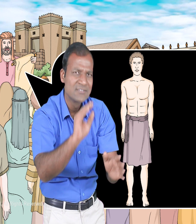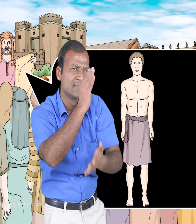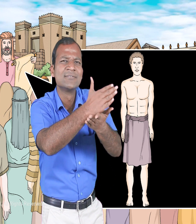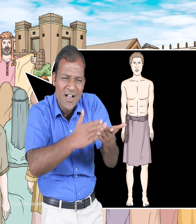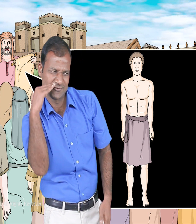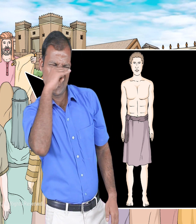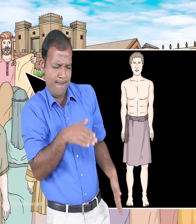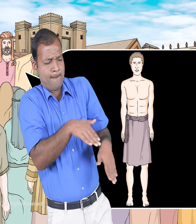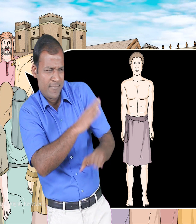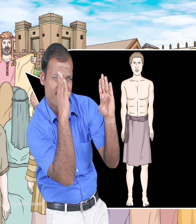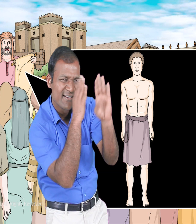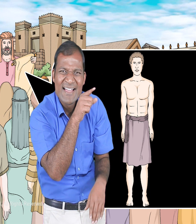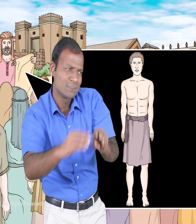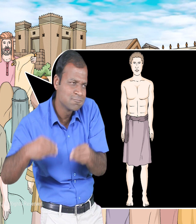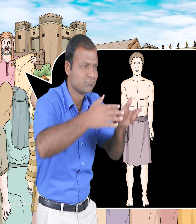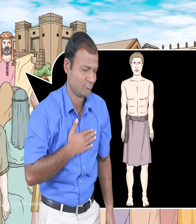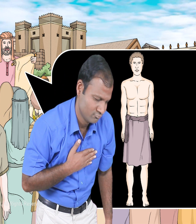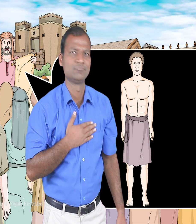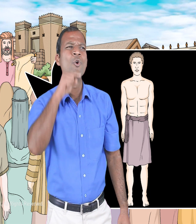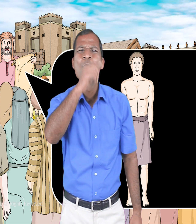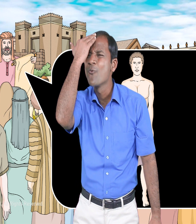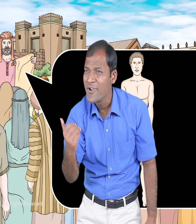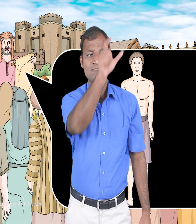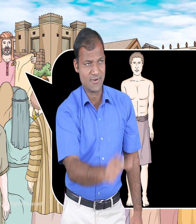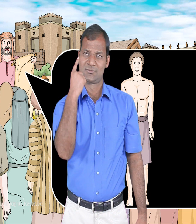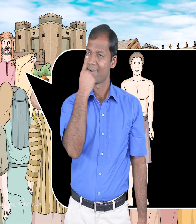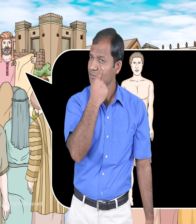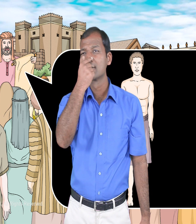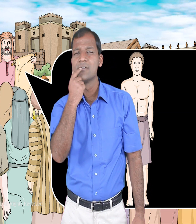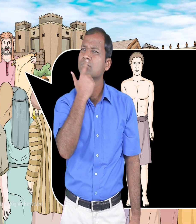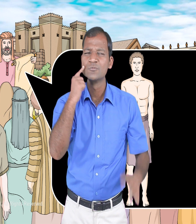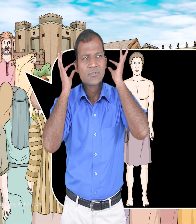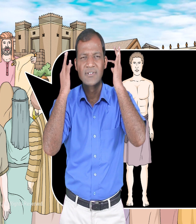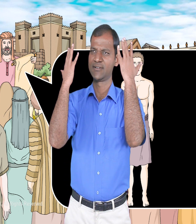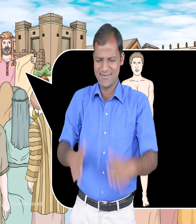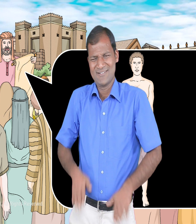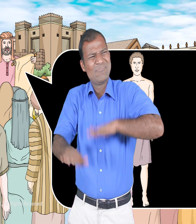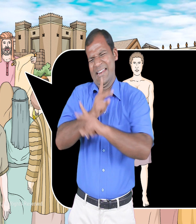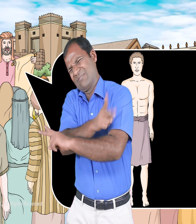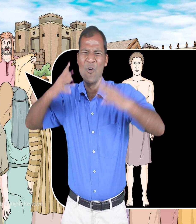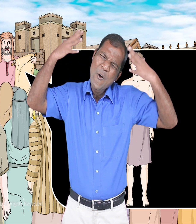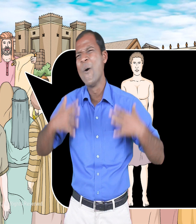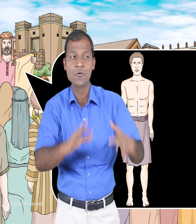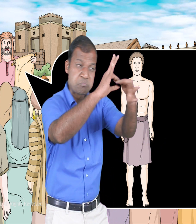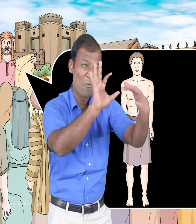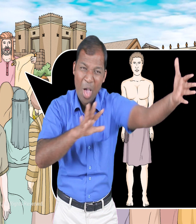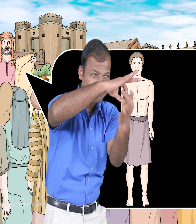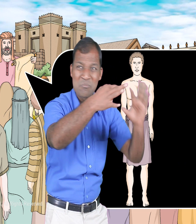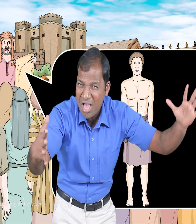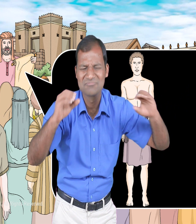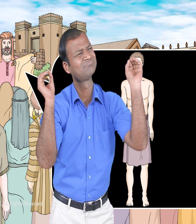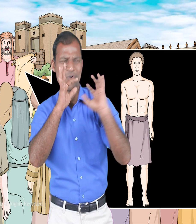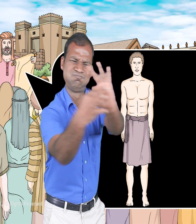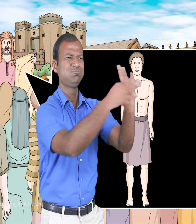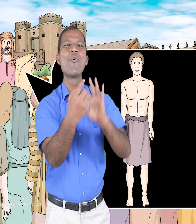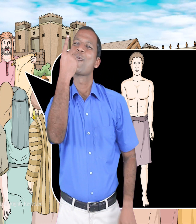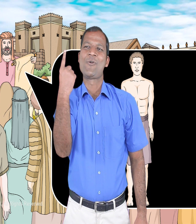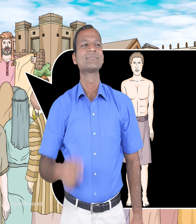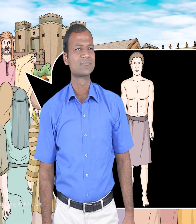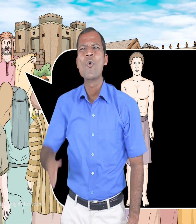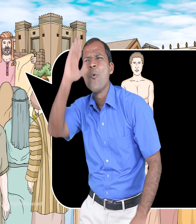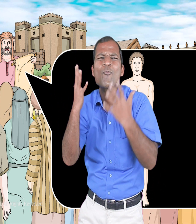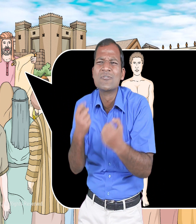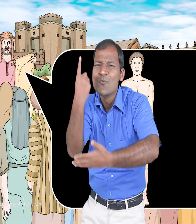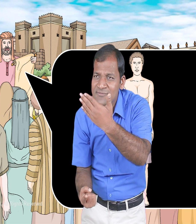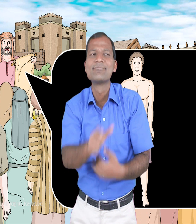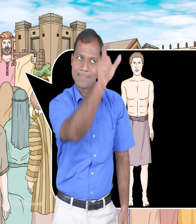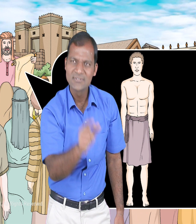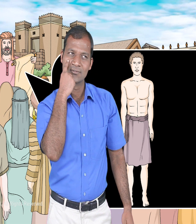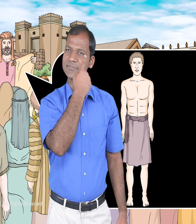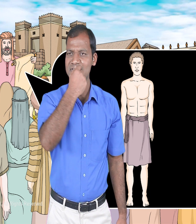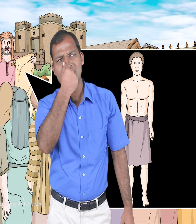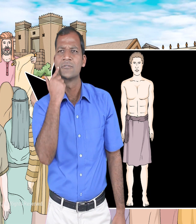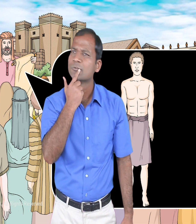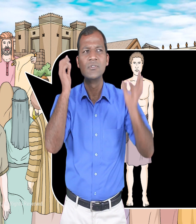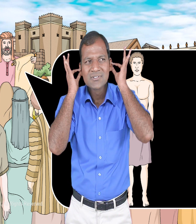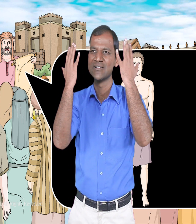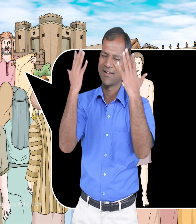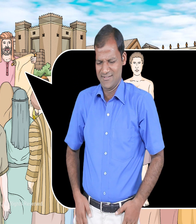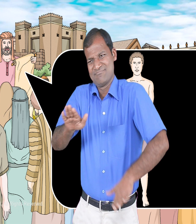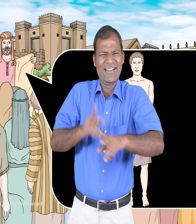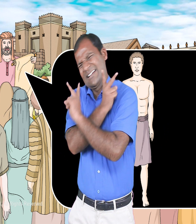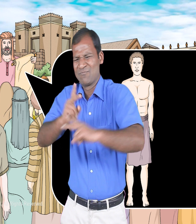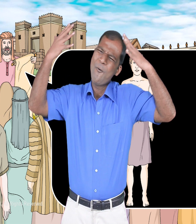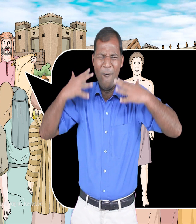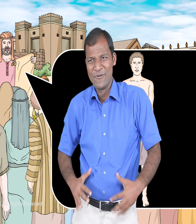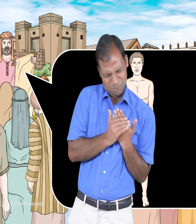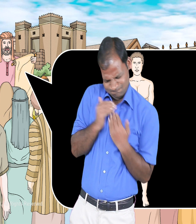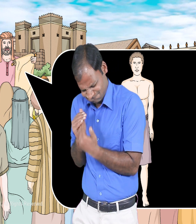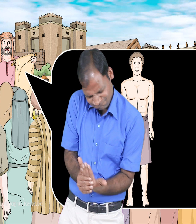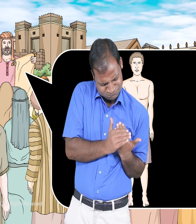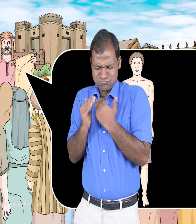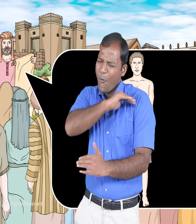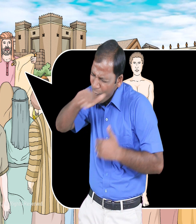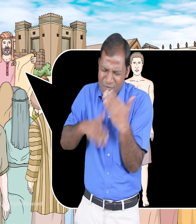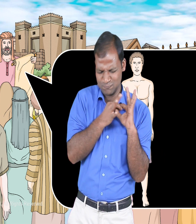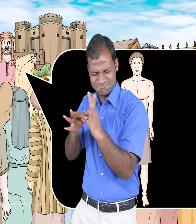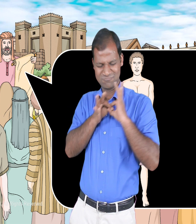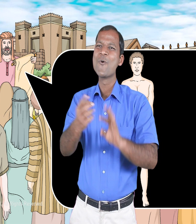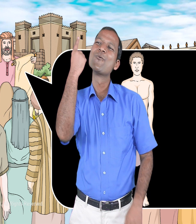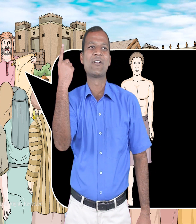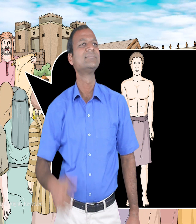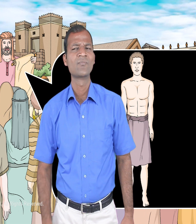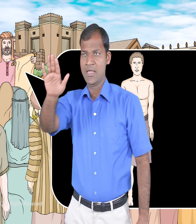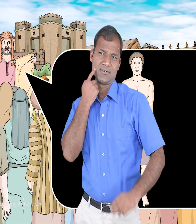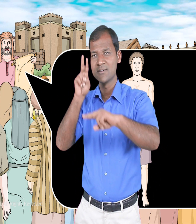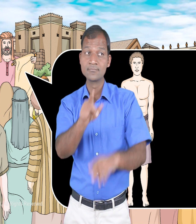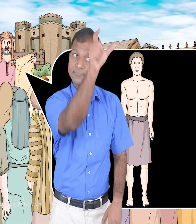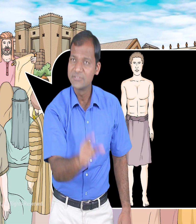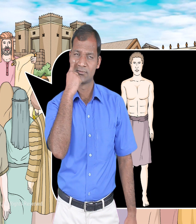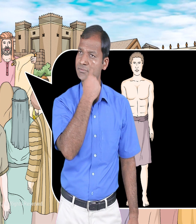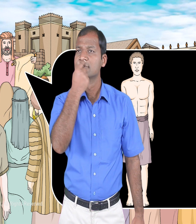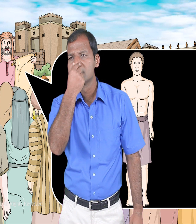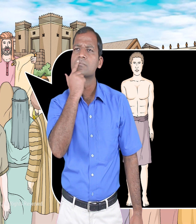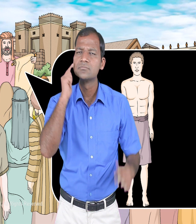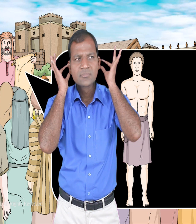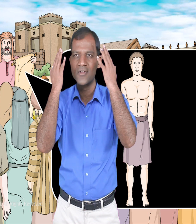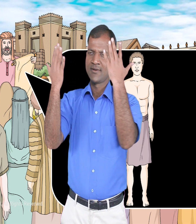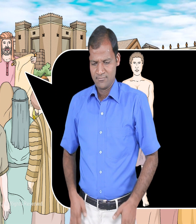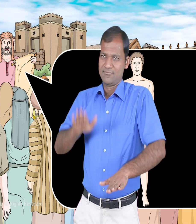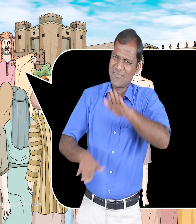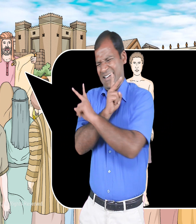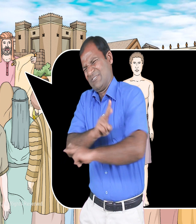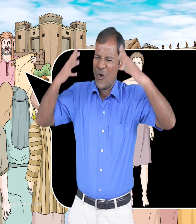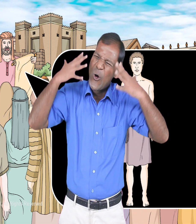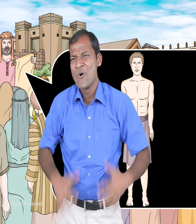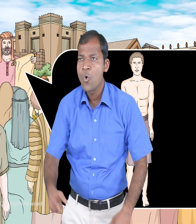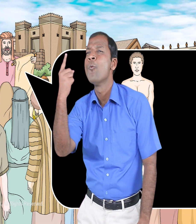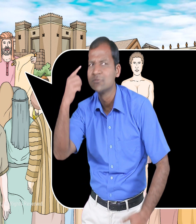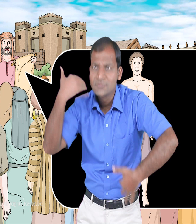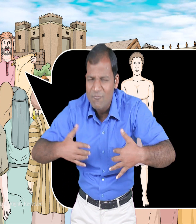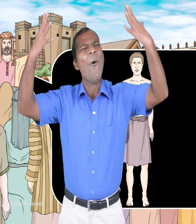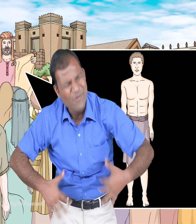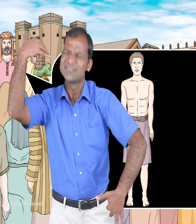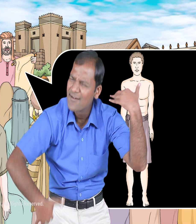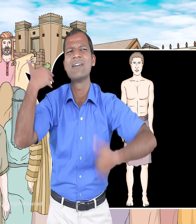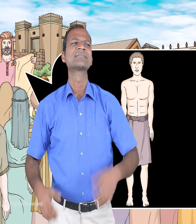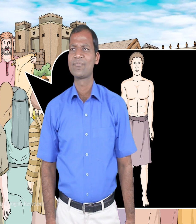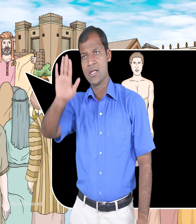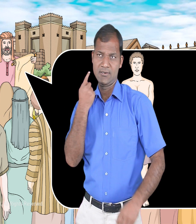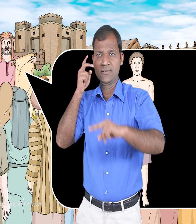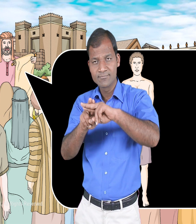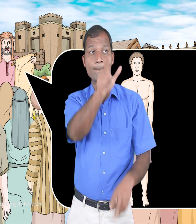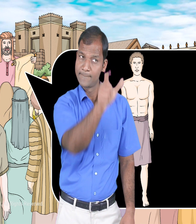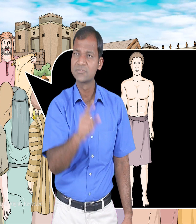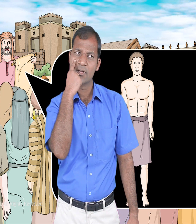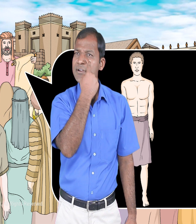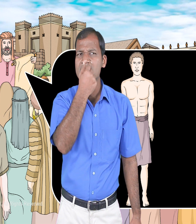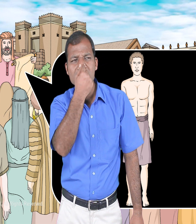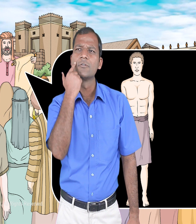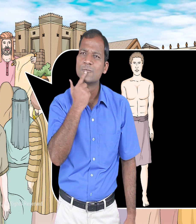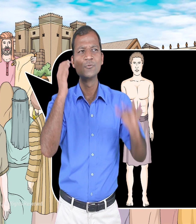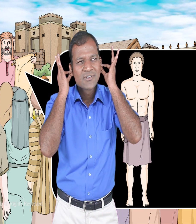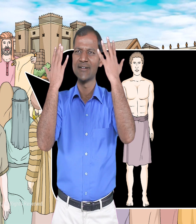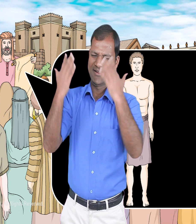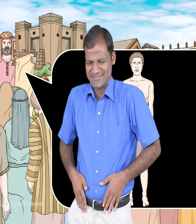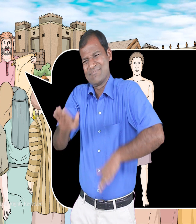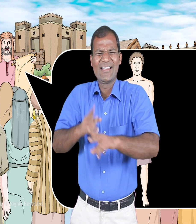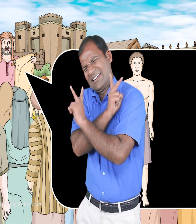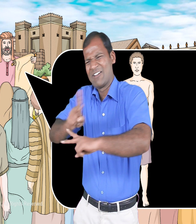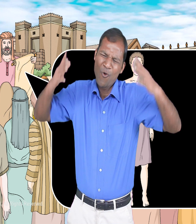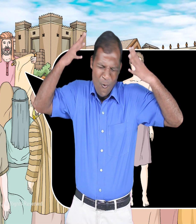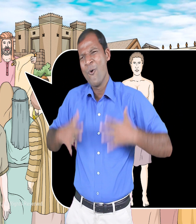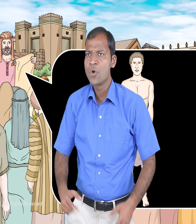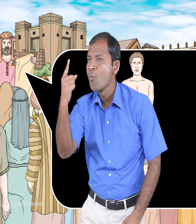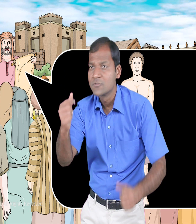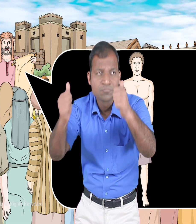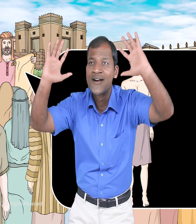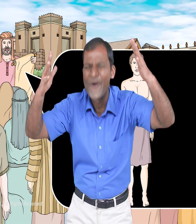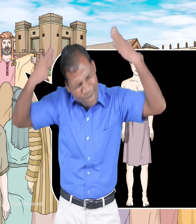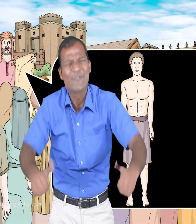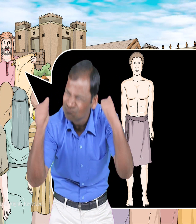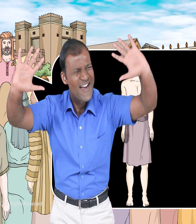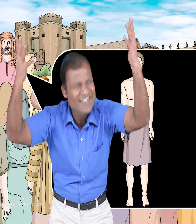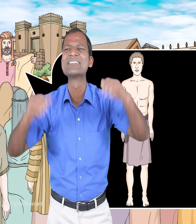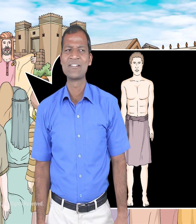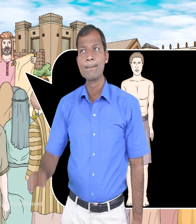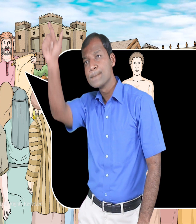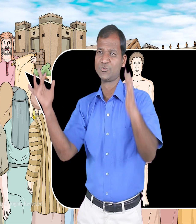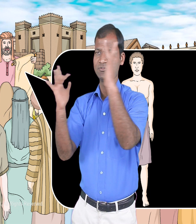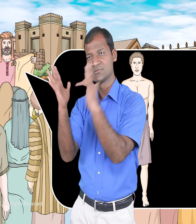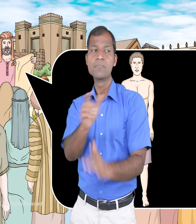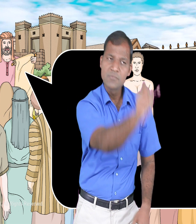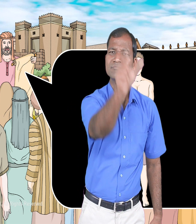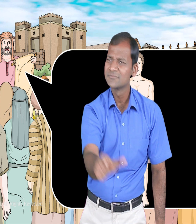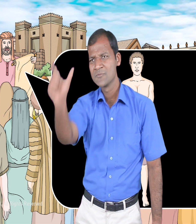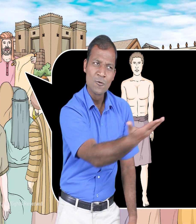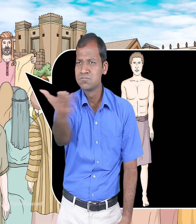But God has composed the body and has given greater honor to the parts that lacked it, so that there should be no division in the body, but that its members should have mutual concern for one another.